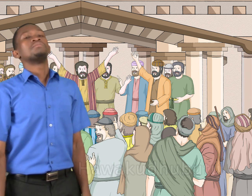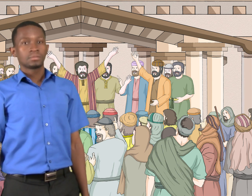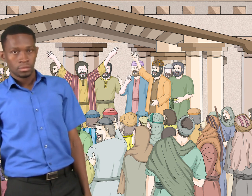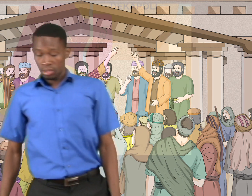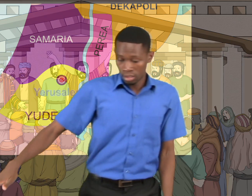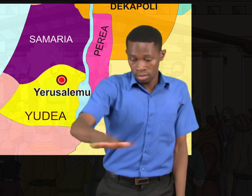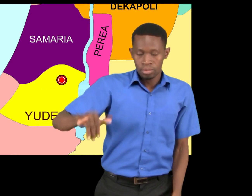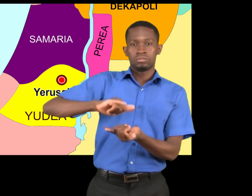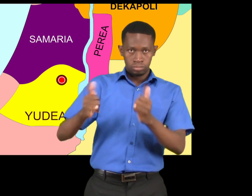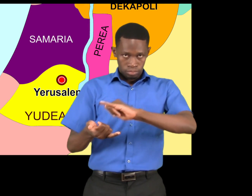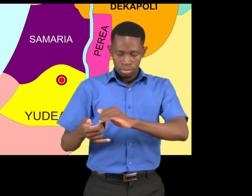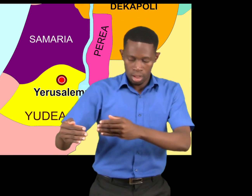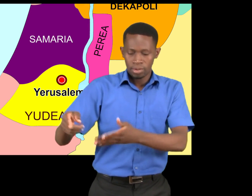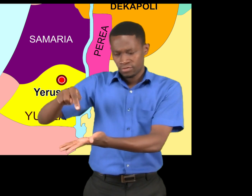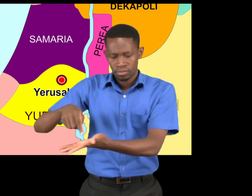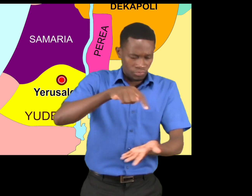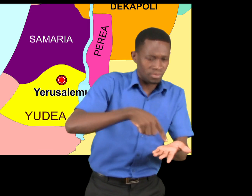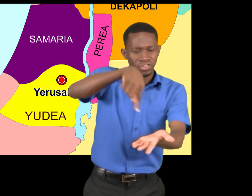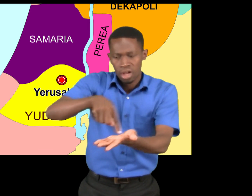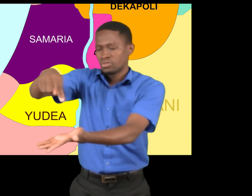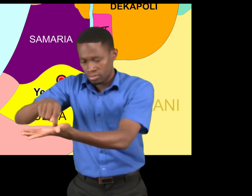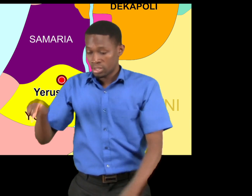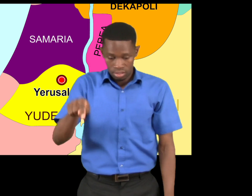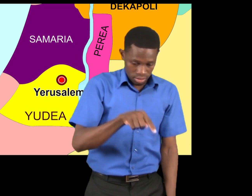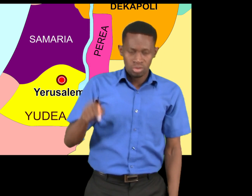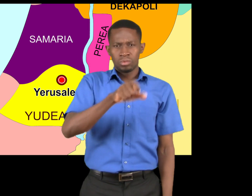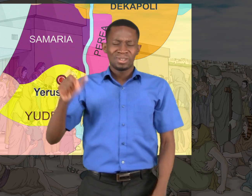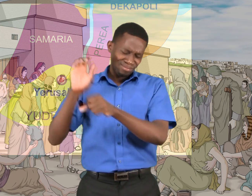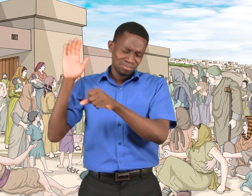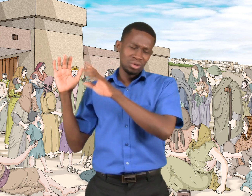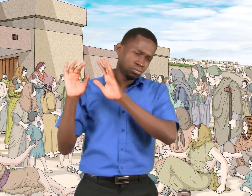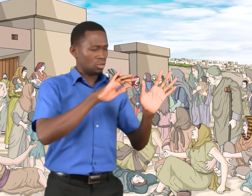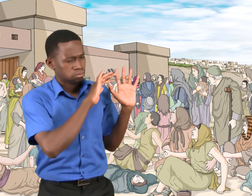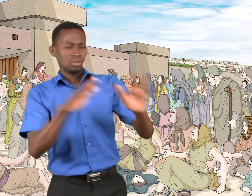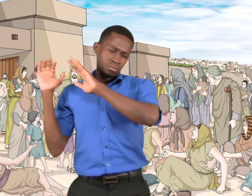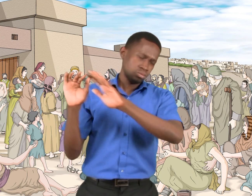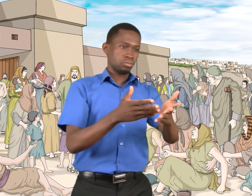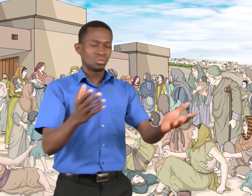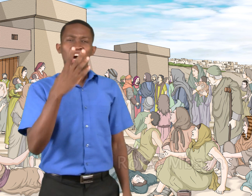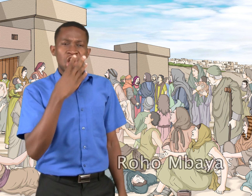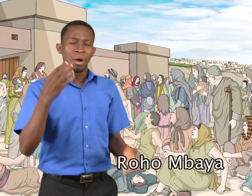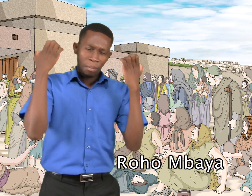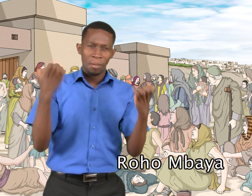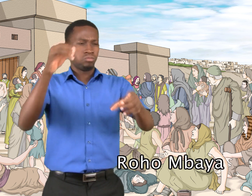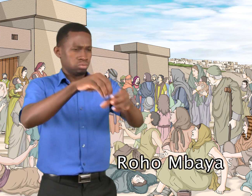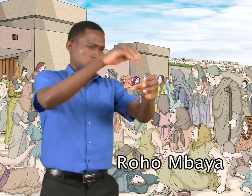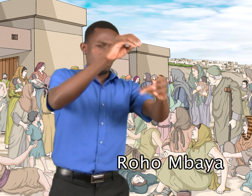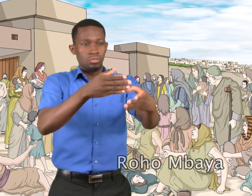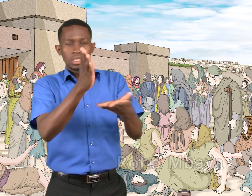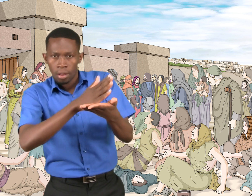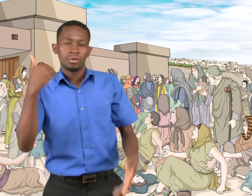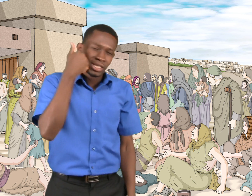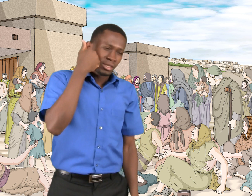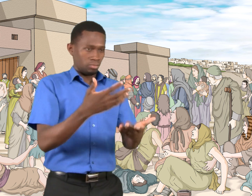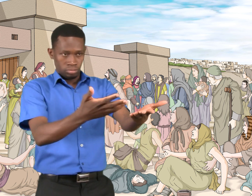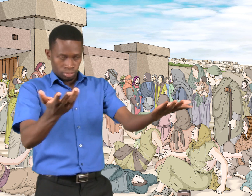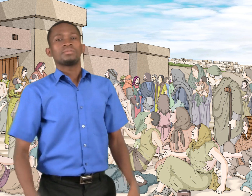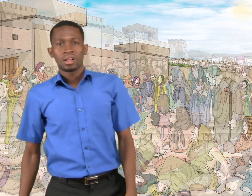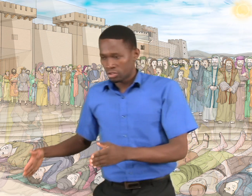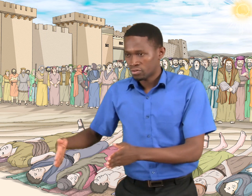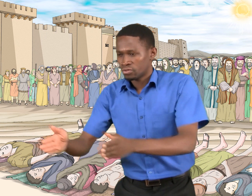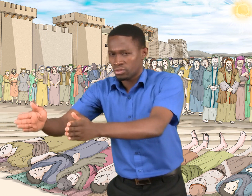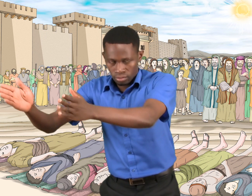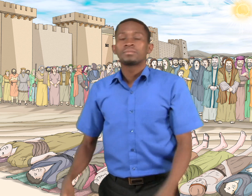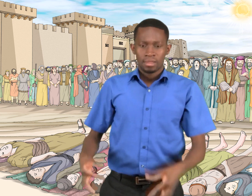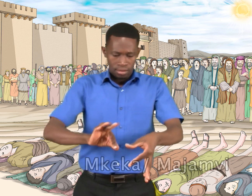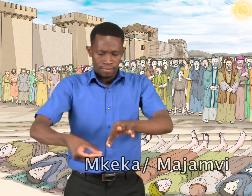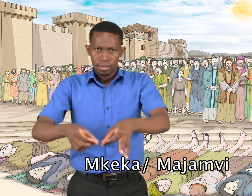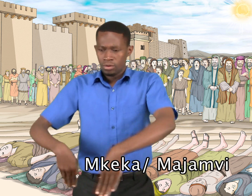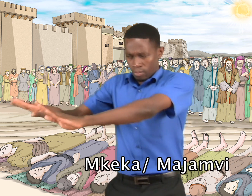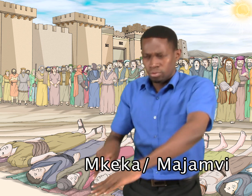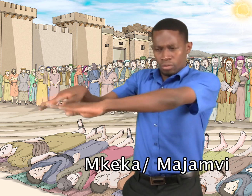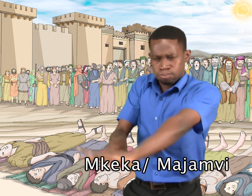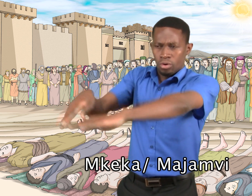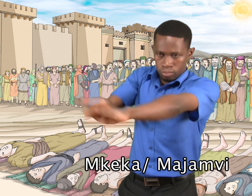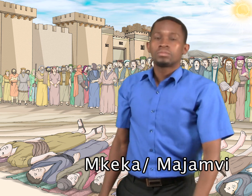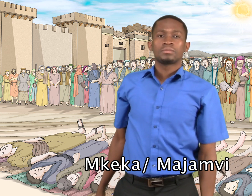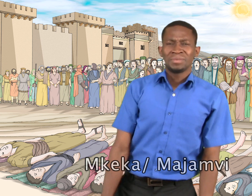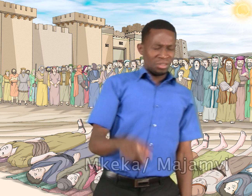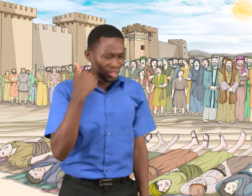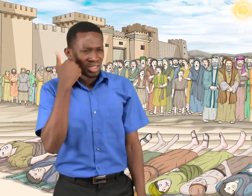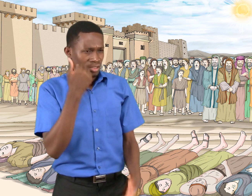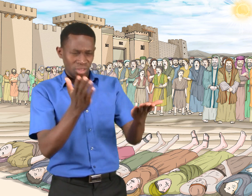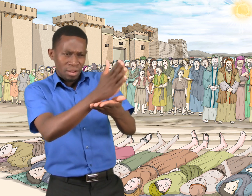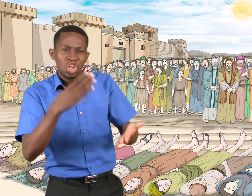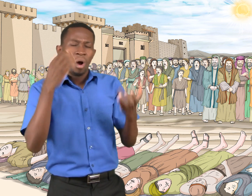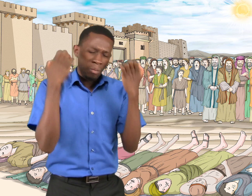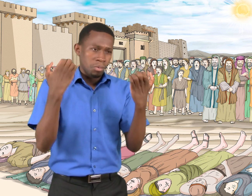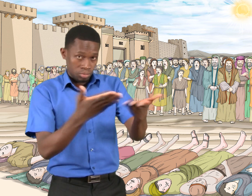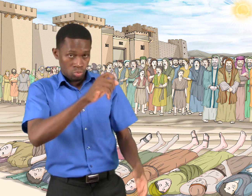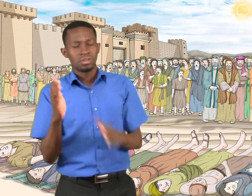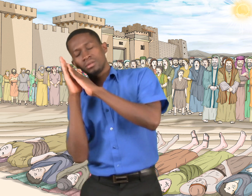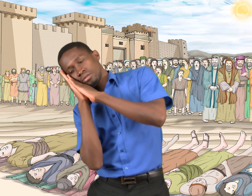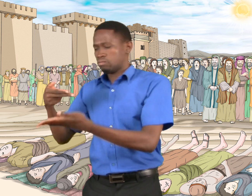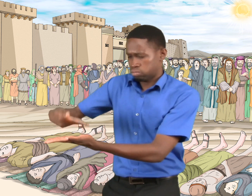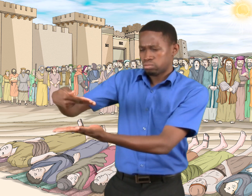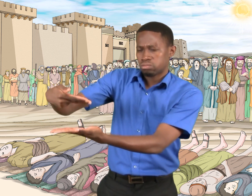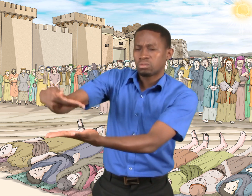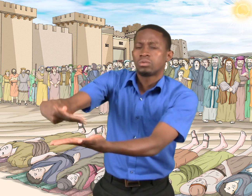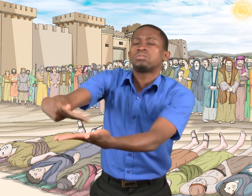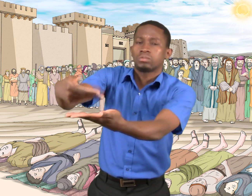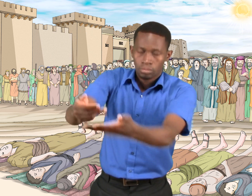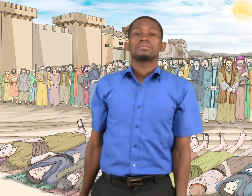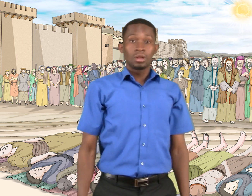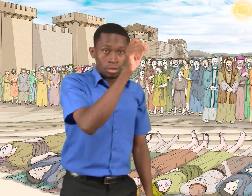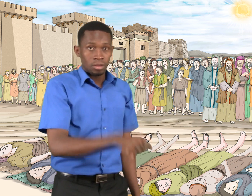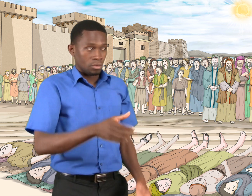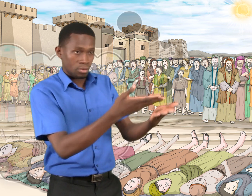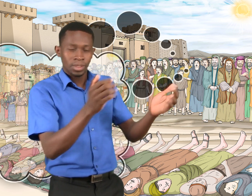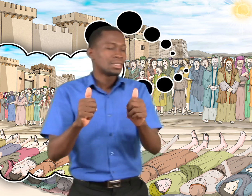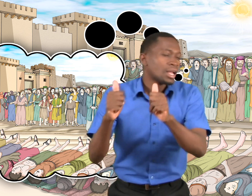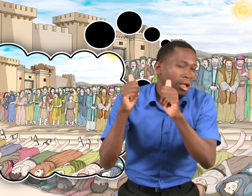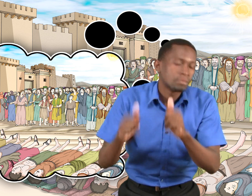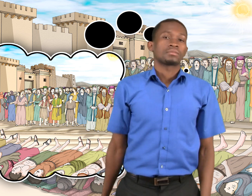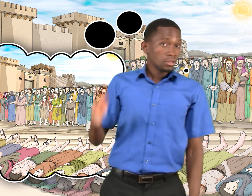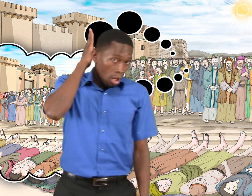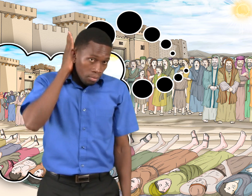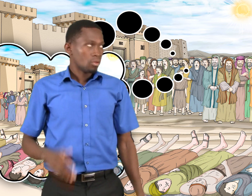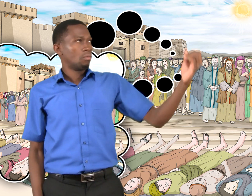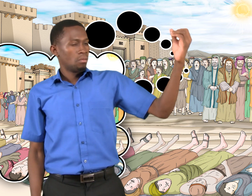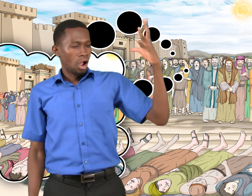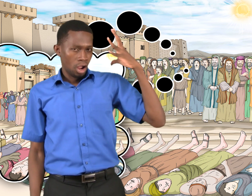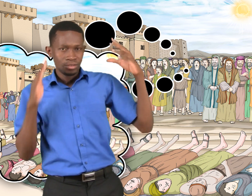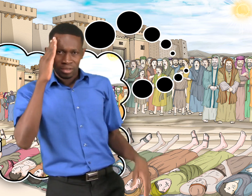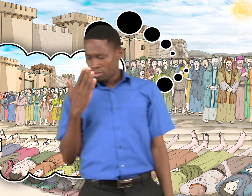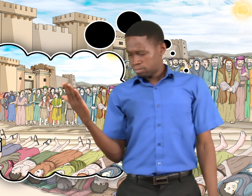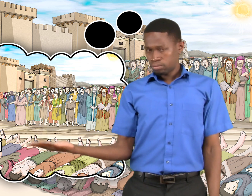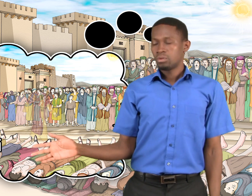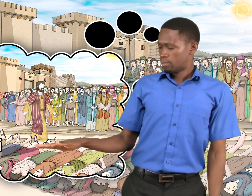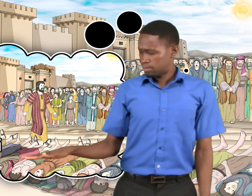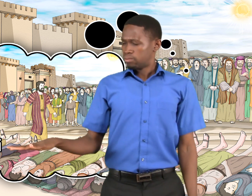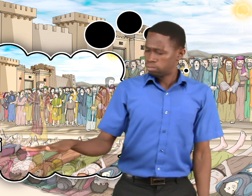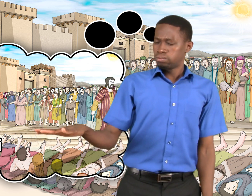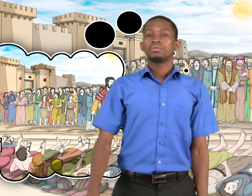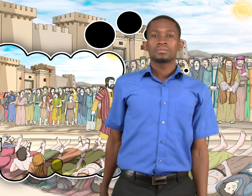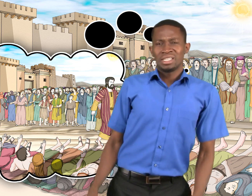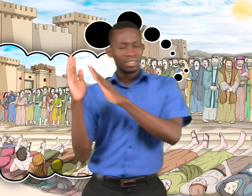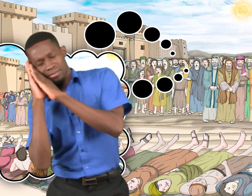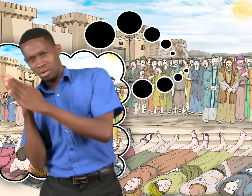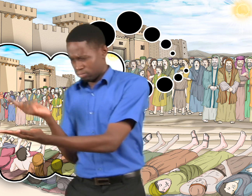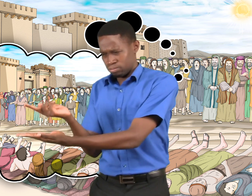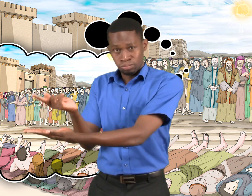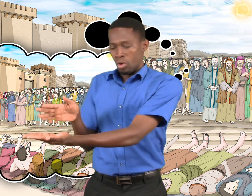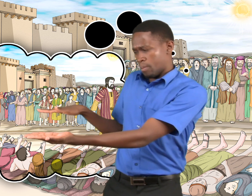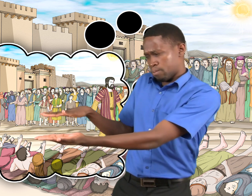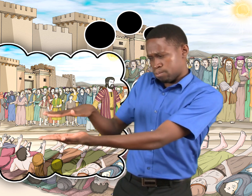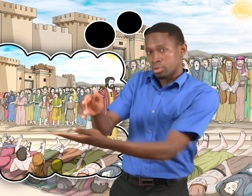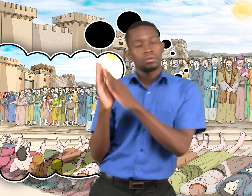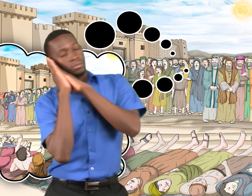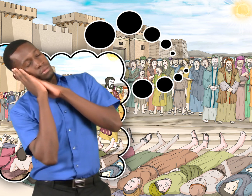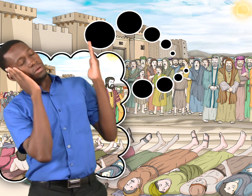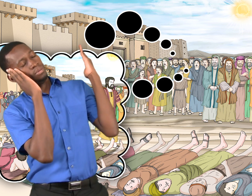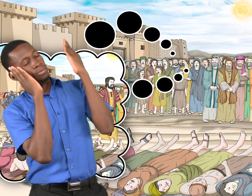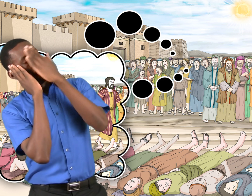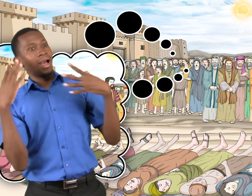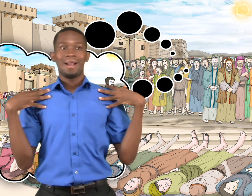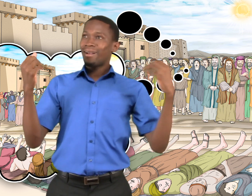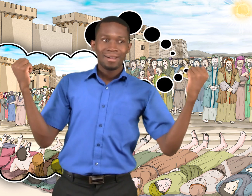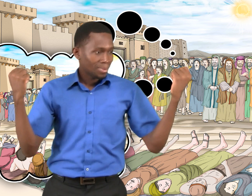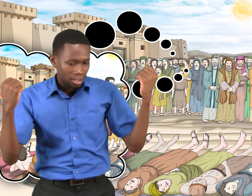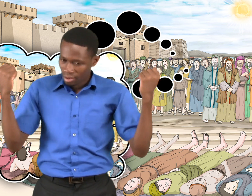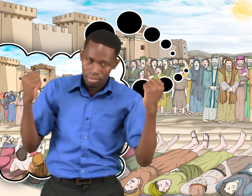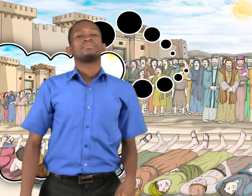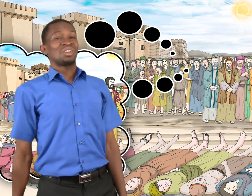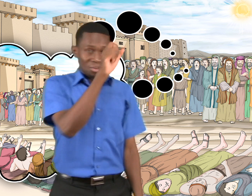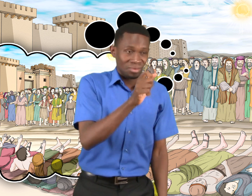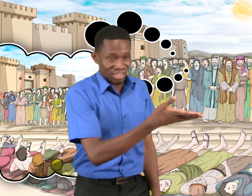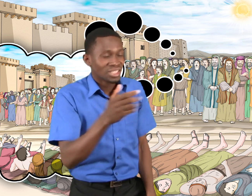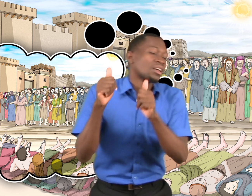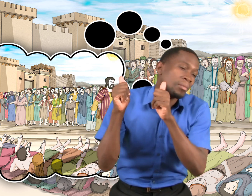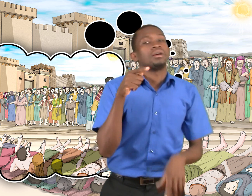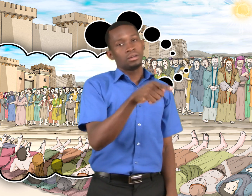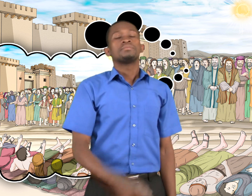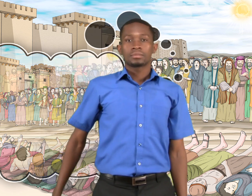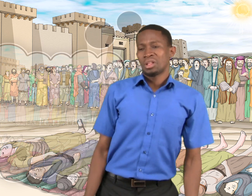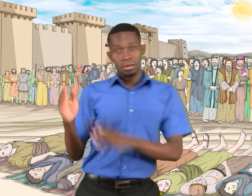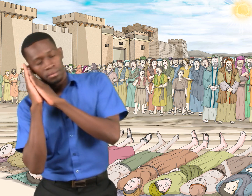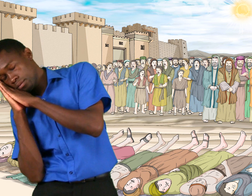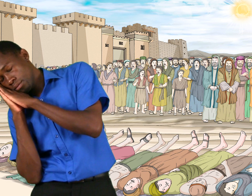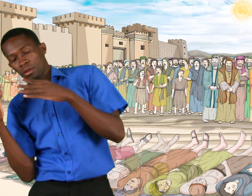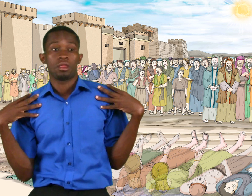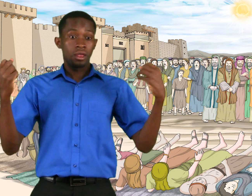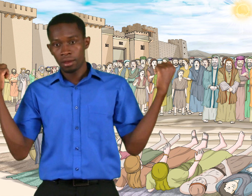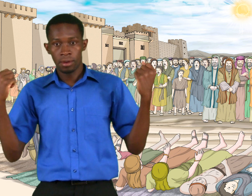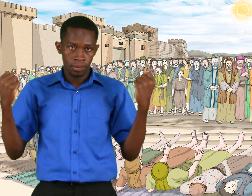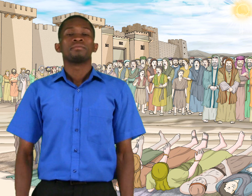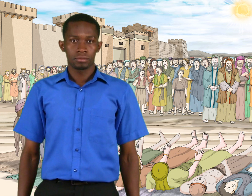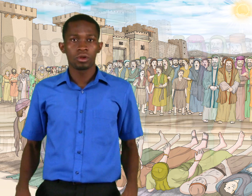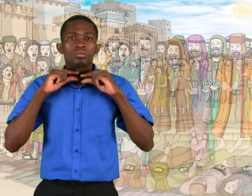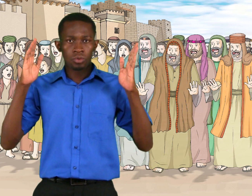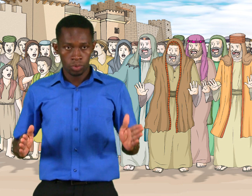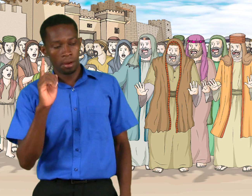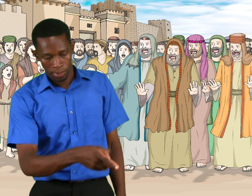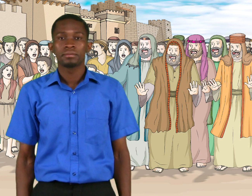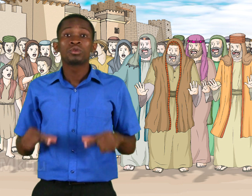Crowds also gathered from the towns around Jerusalem, bringing the sick and those tormented by unclean spirits, and all of them were healed.